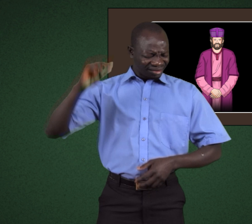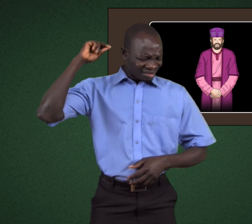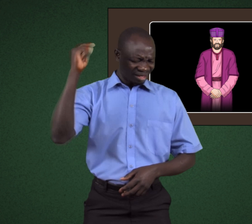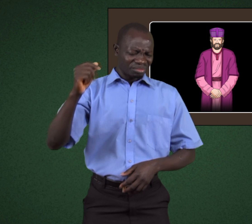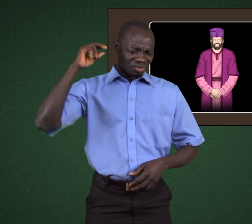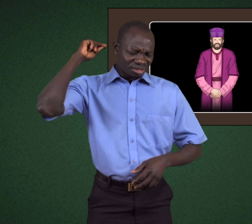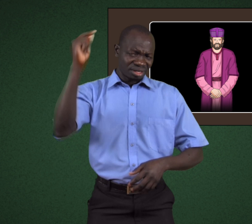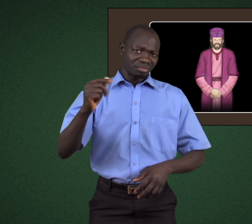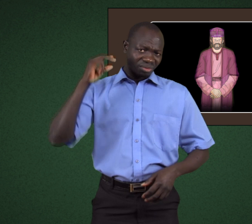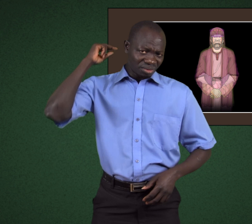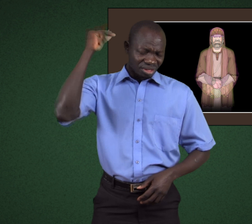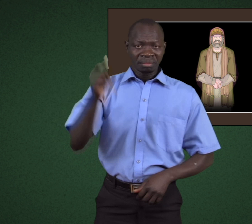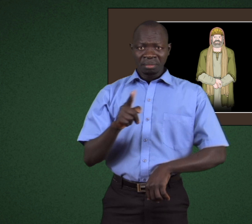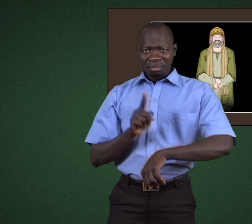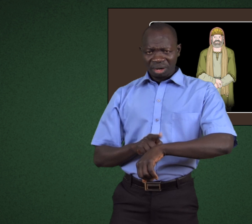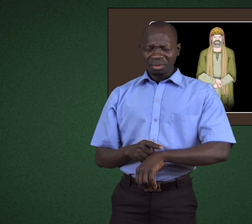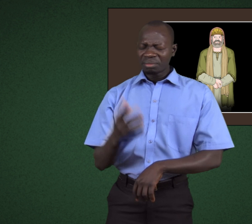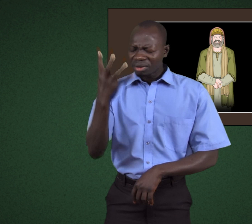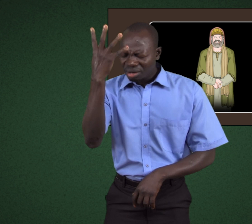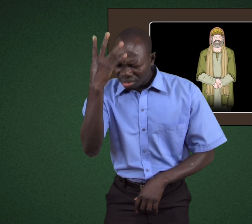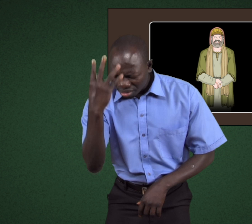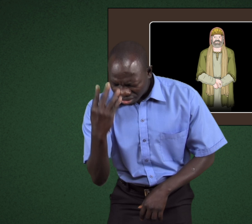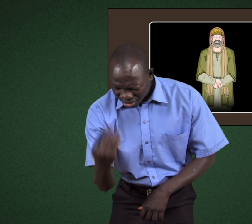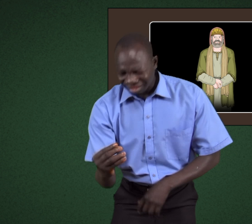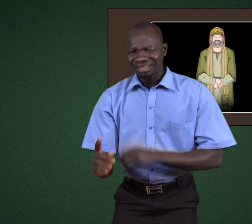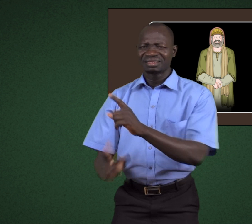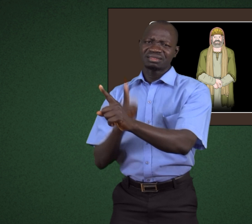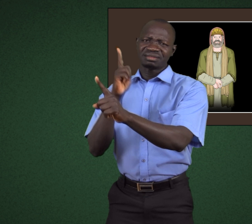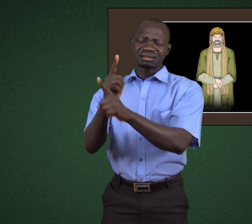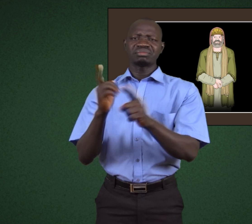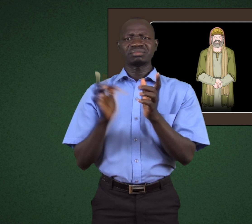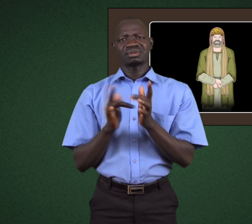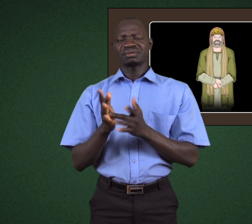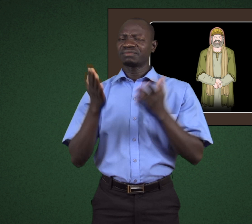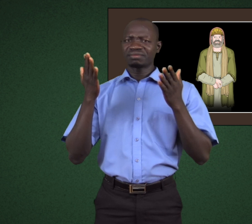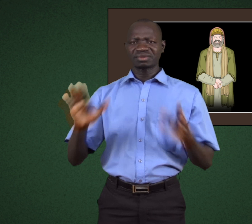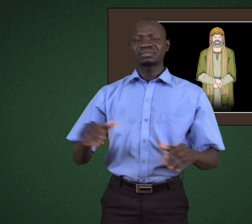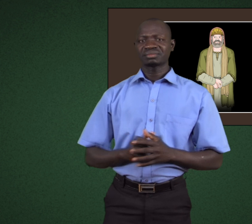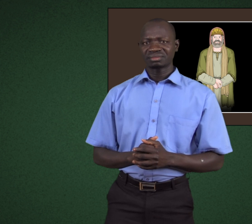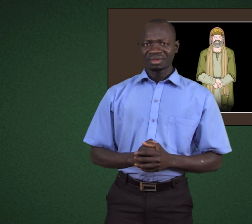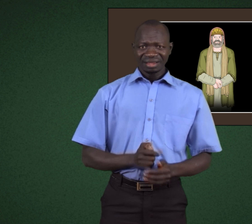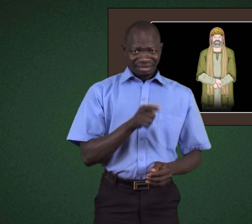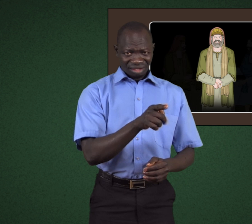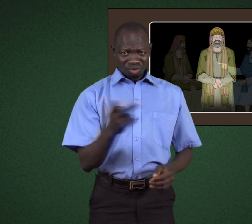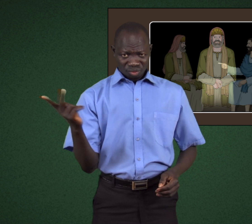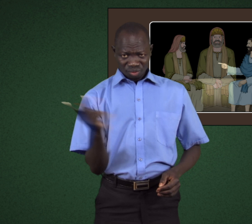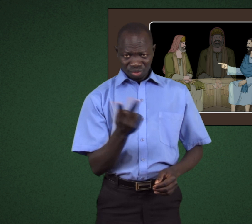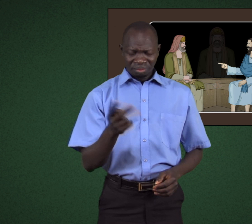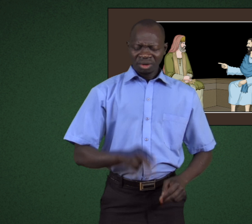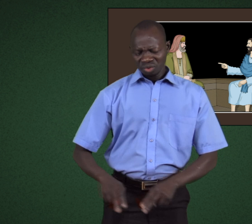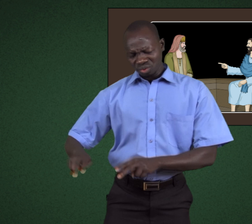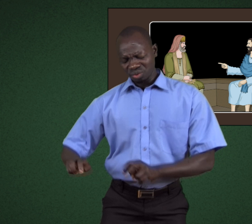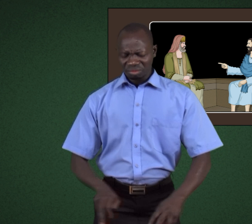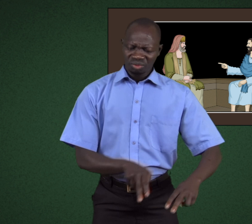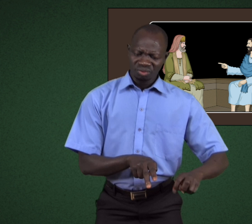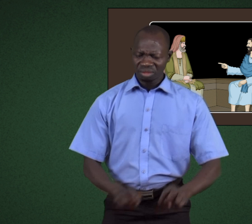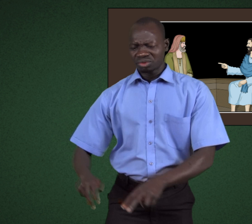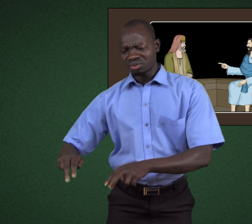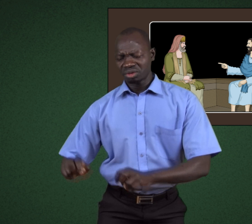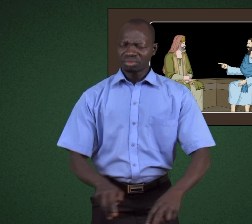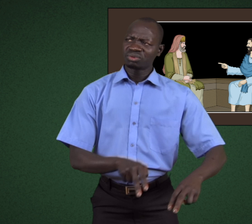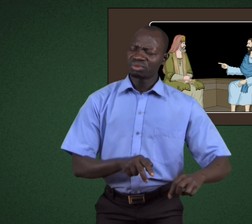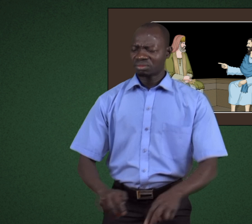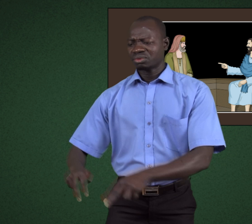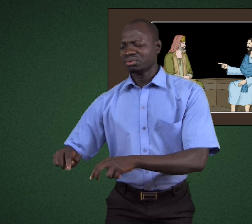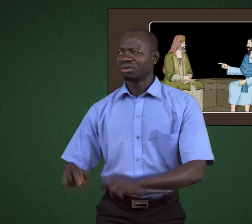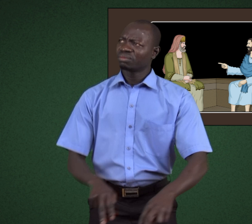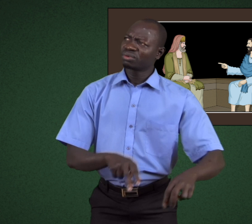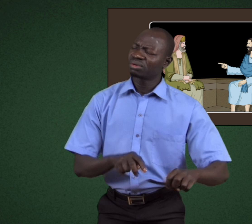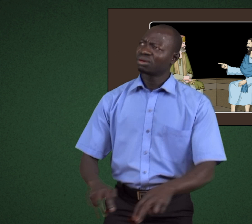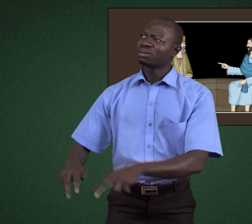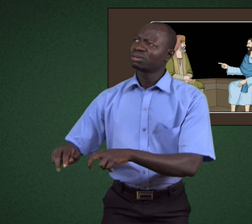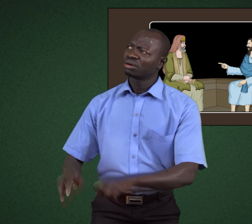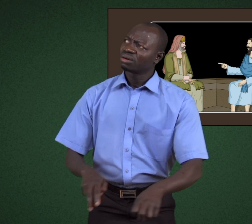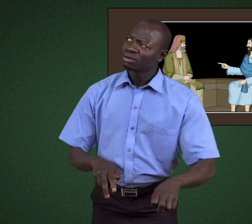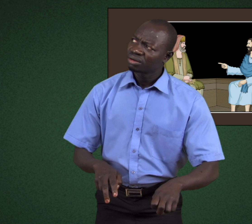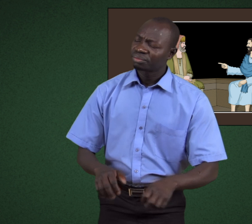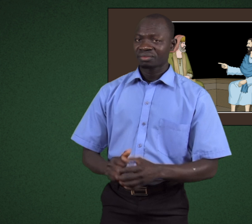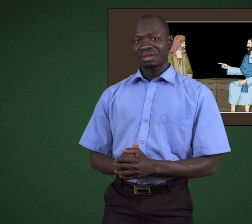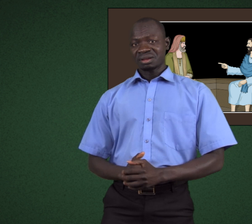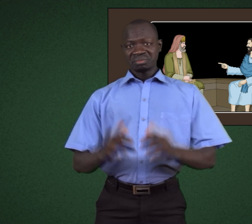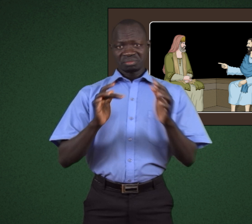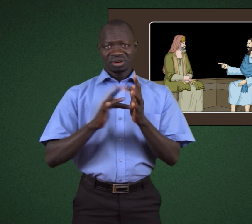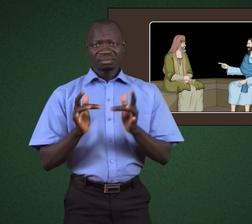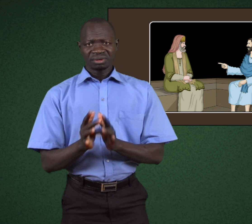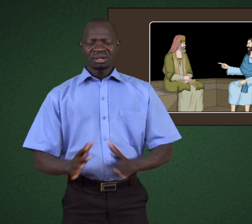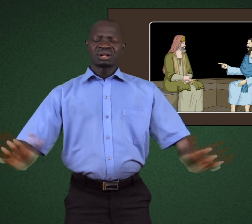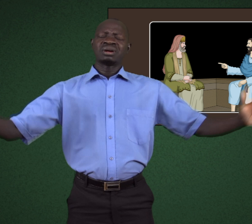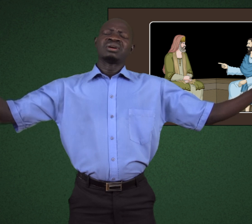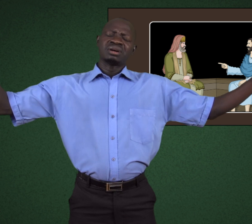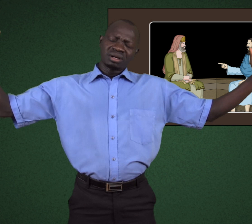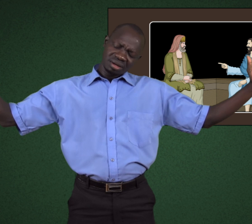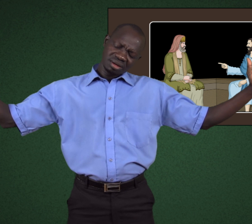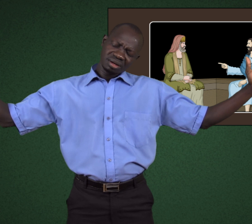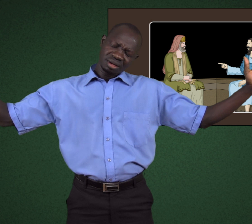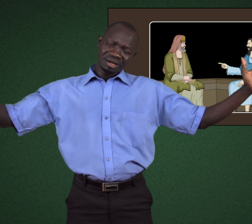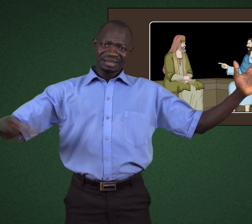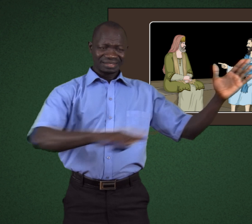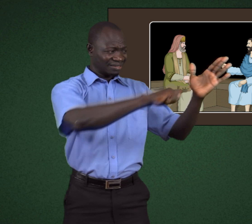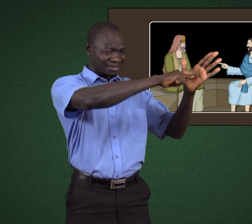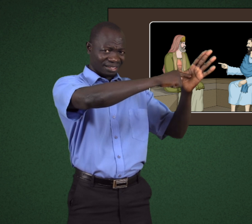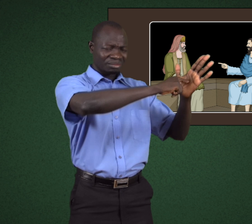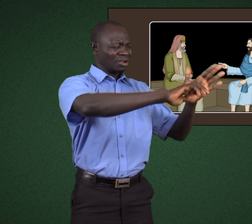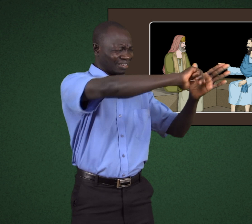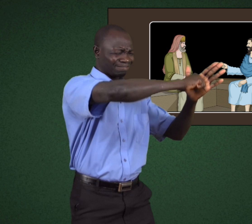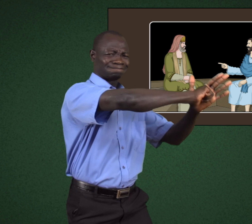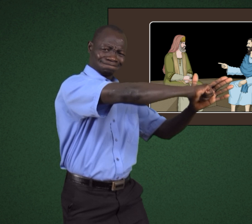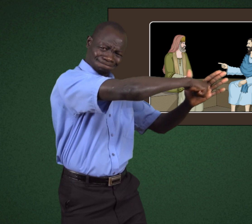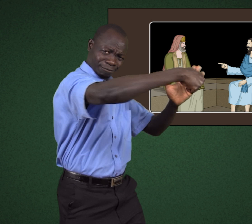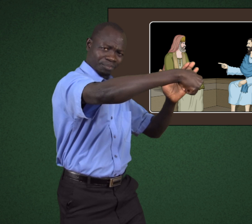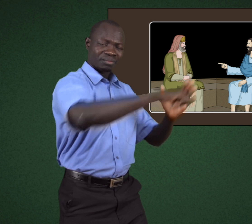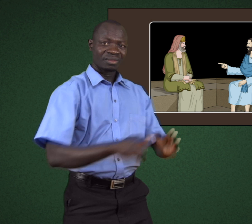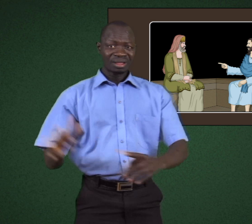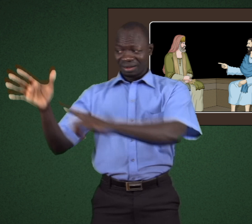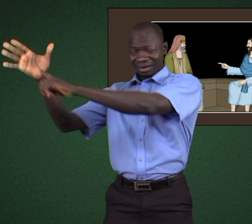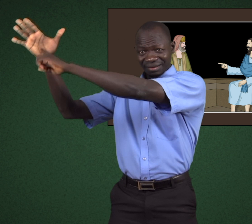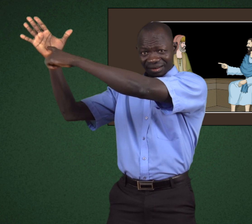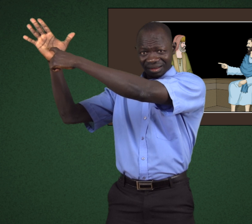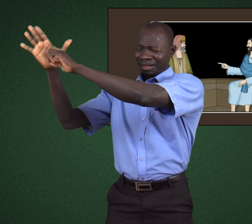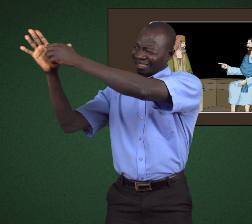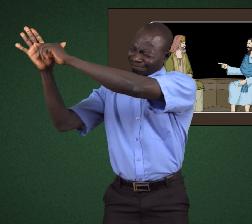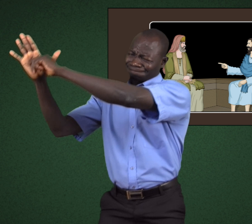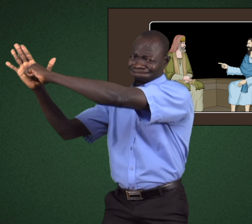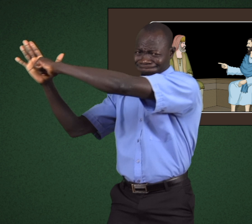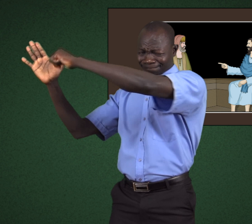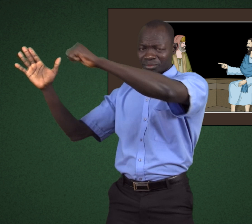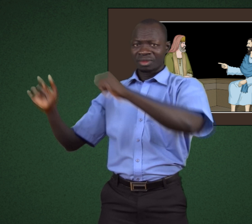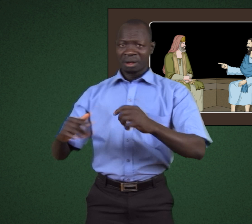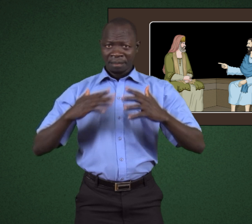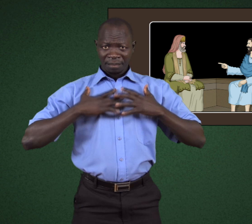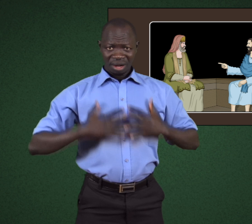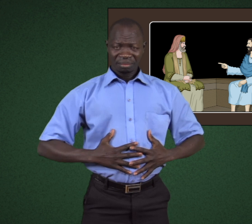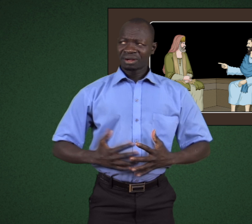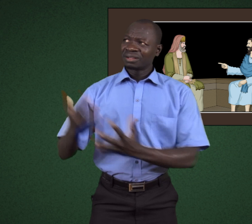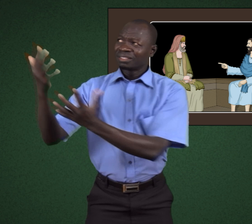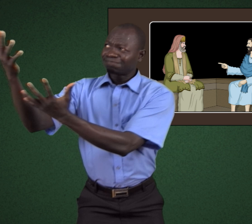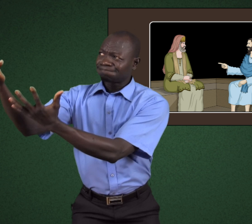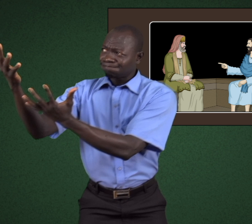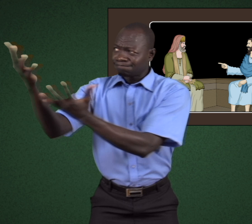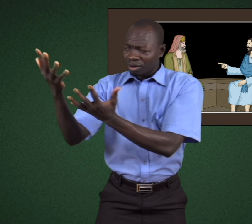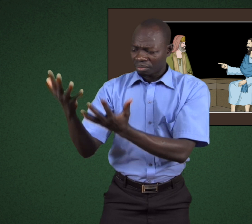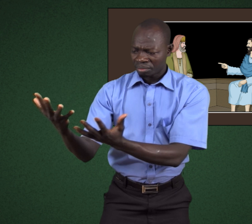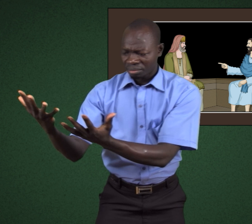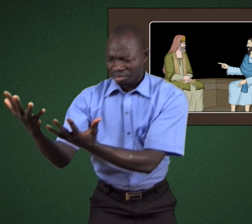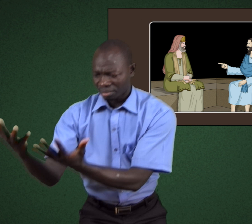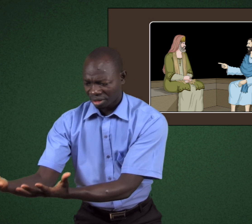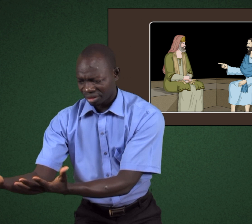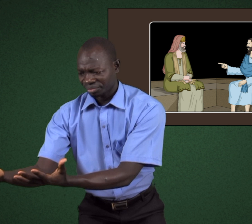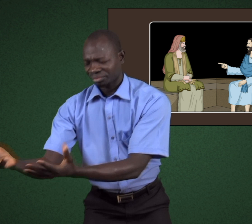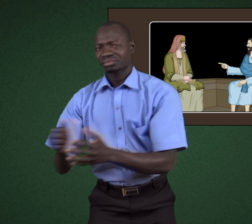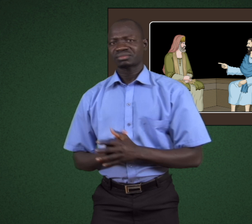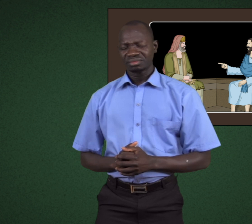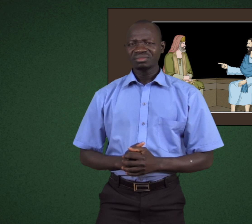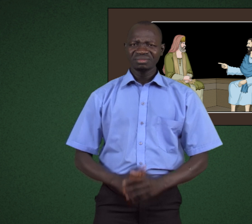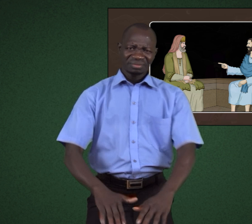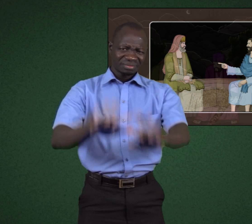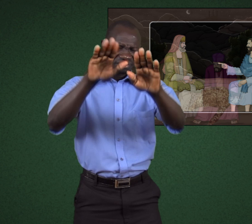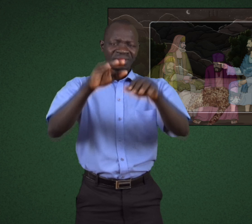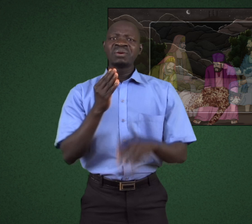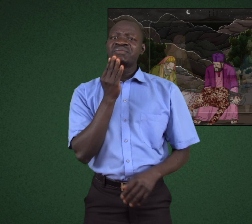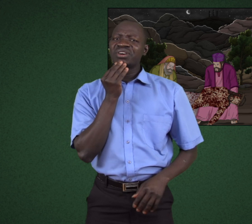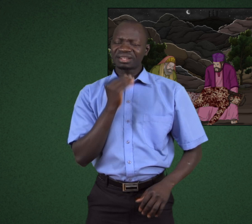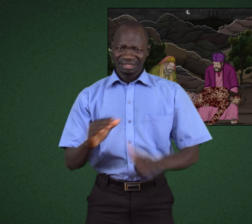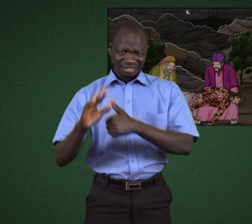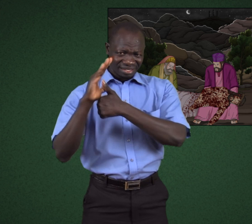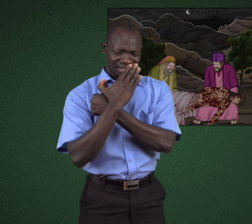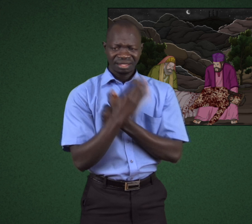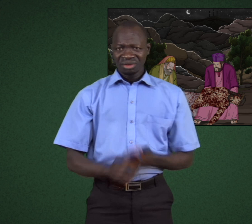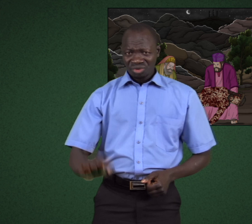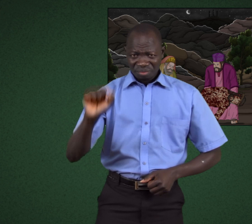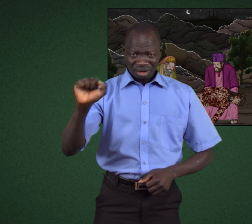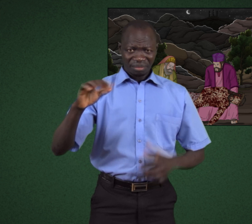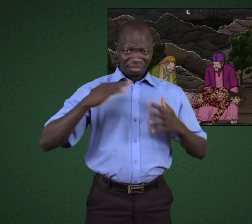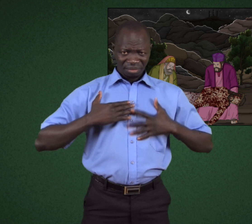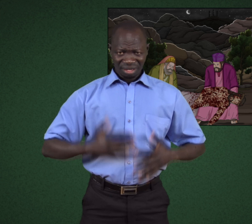Nicodemus, who had previously come to Jesus at night, also brought a mixture of myrrh and aloes, about seventy-five pounds.